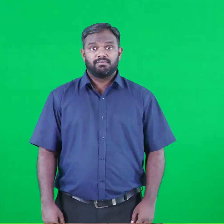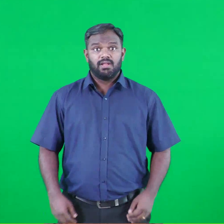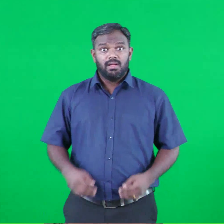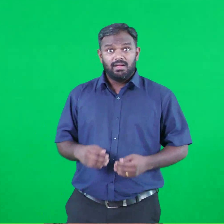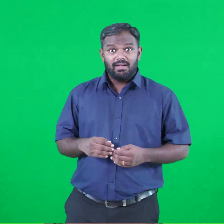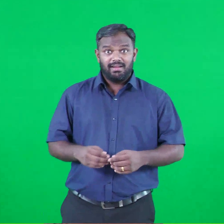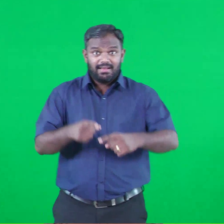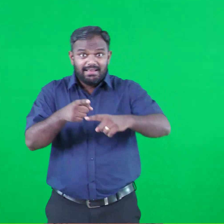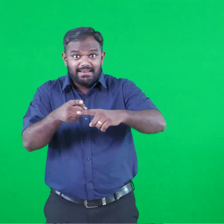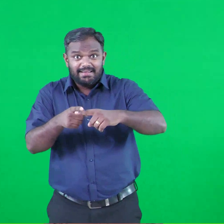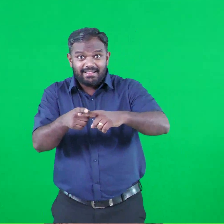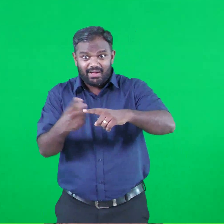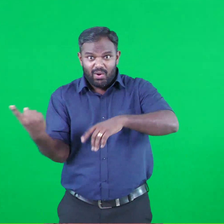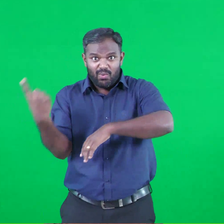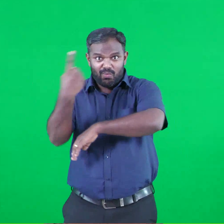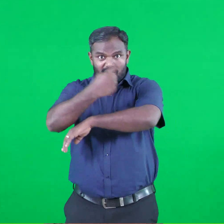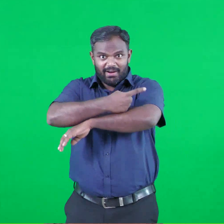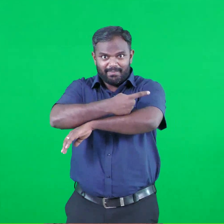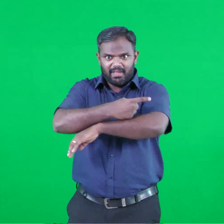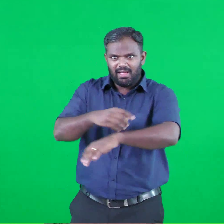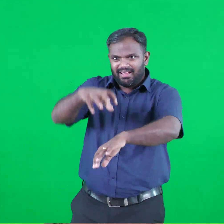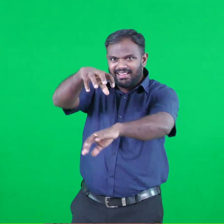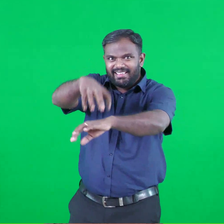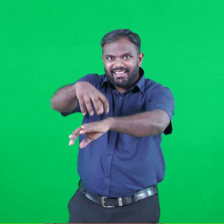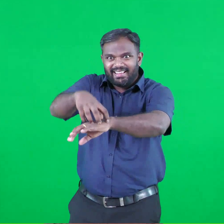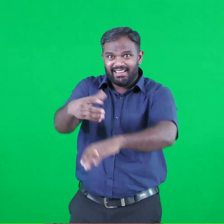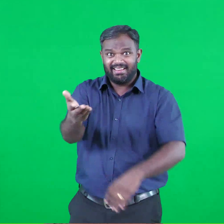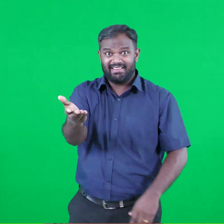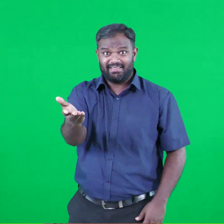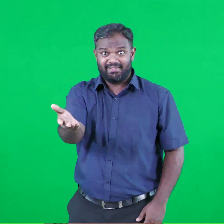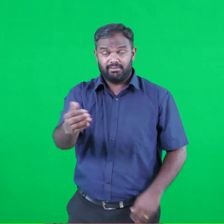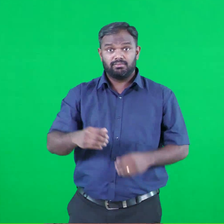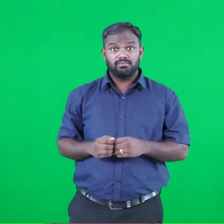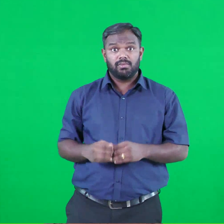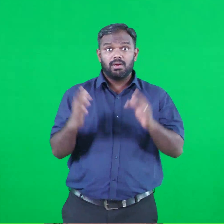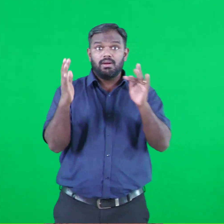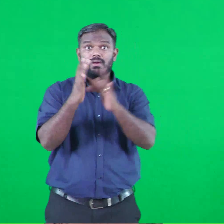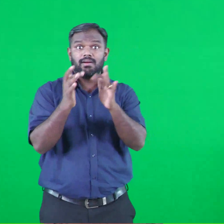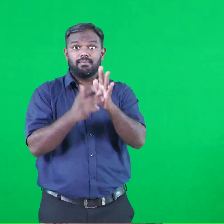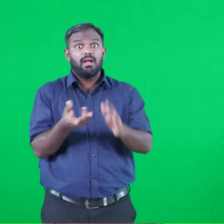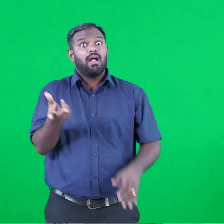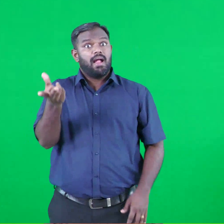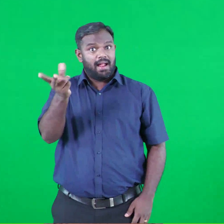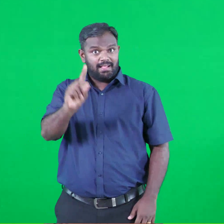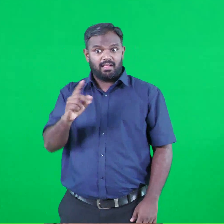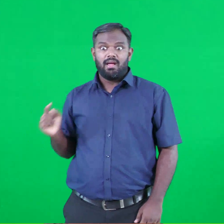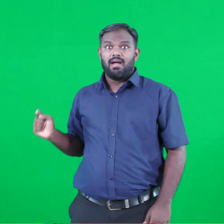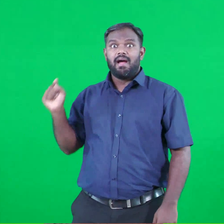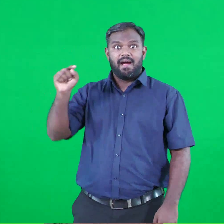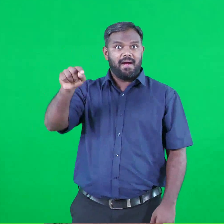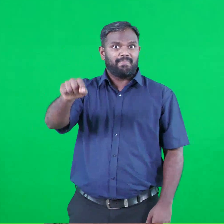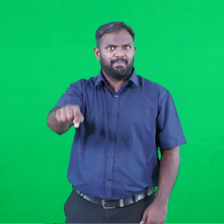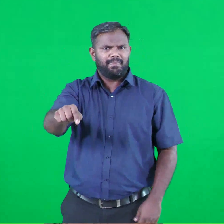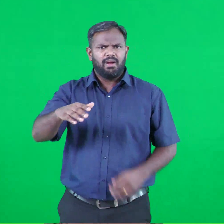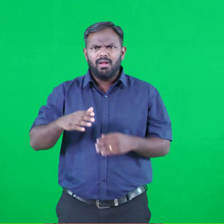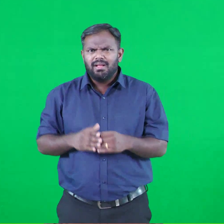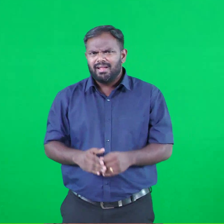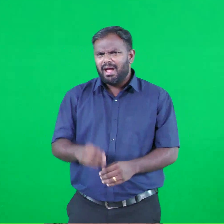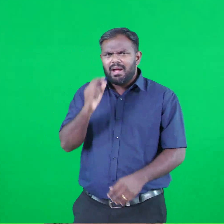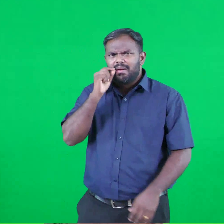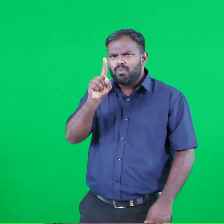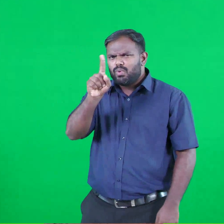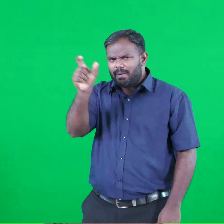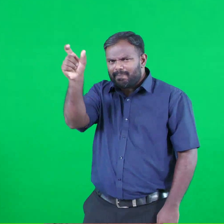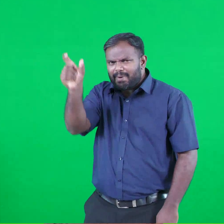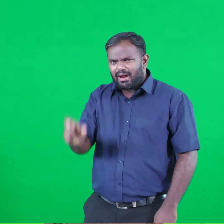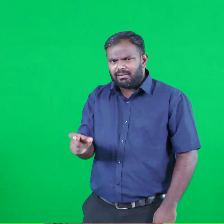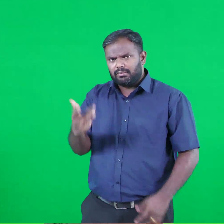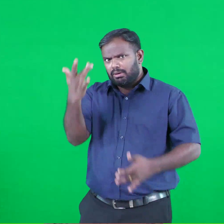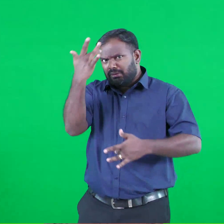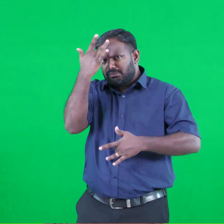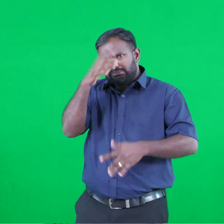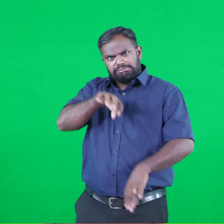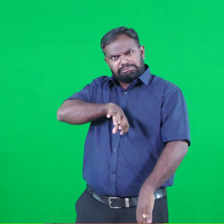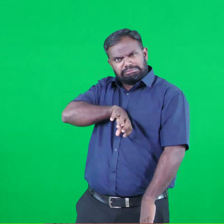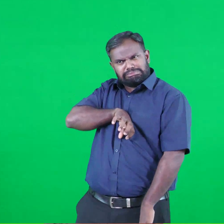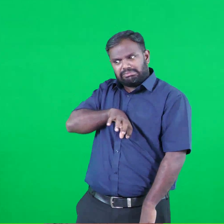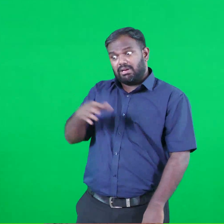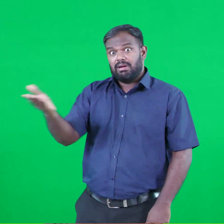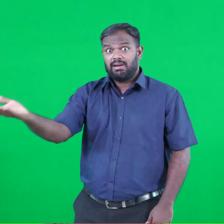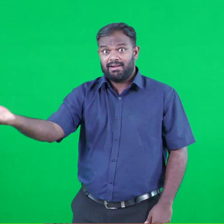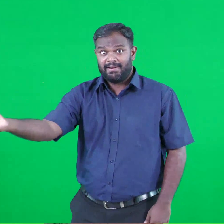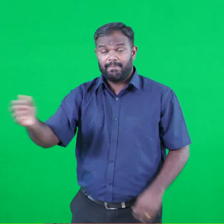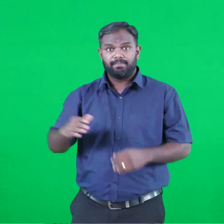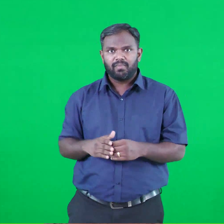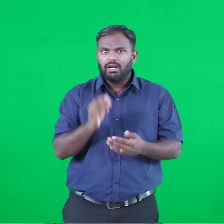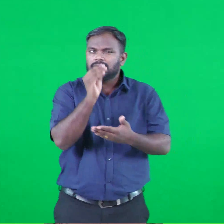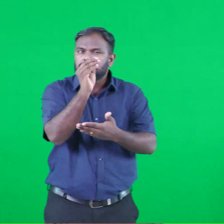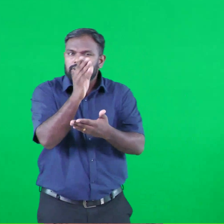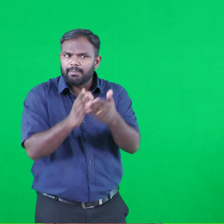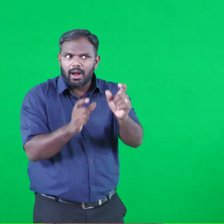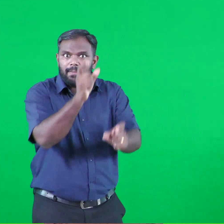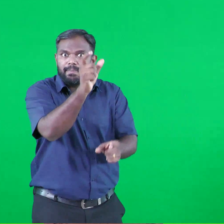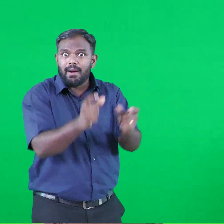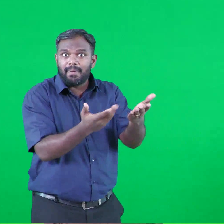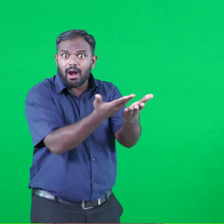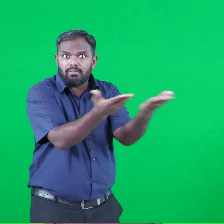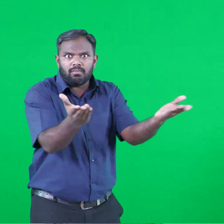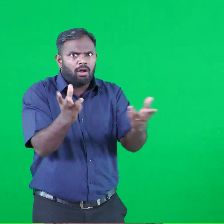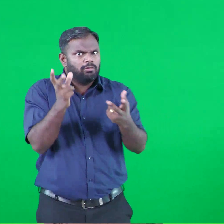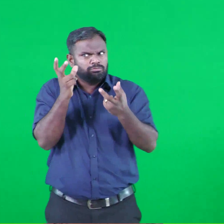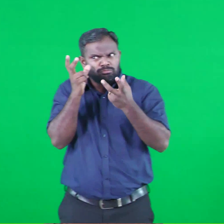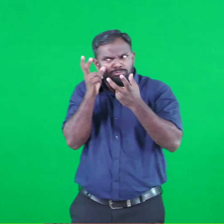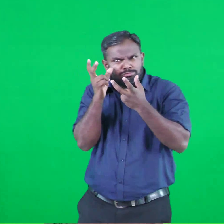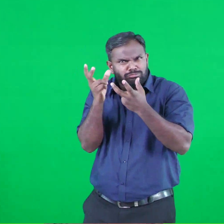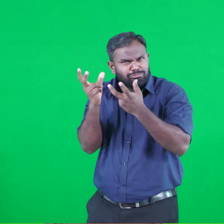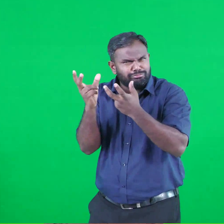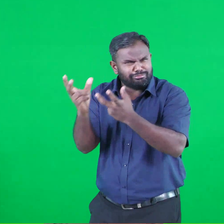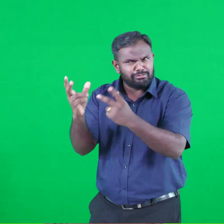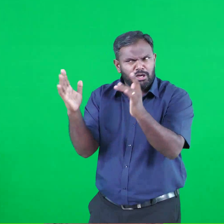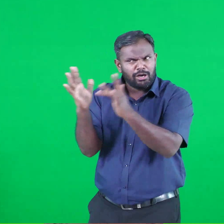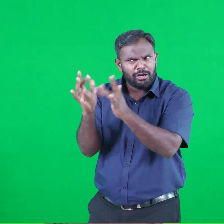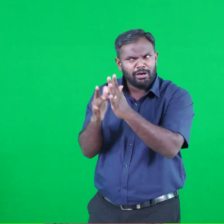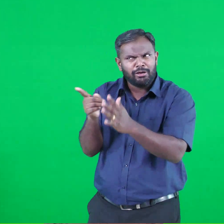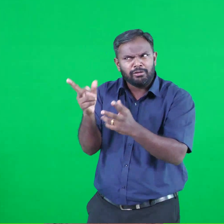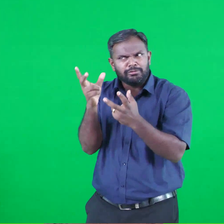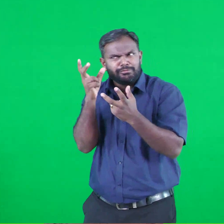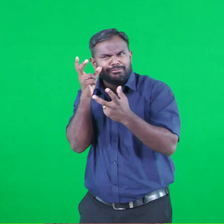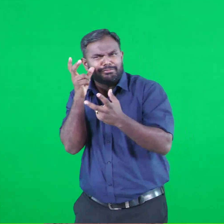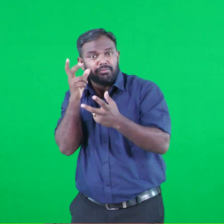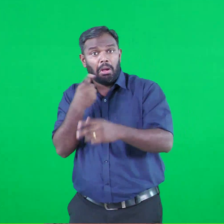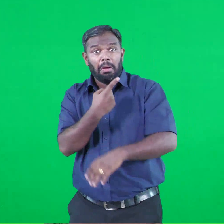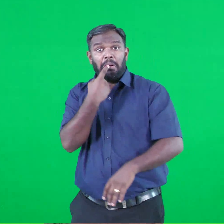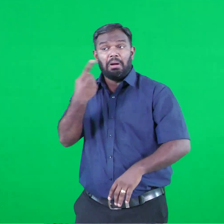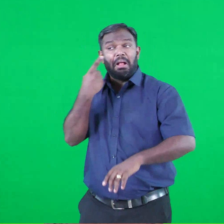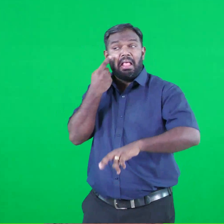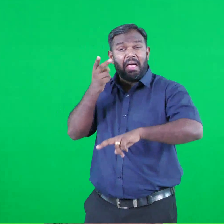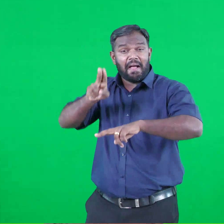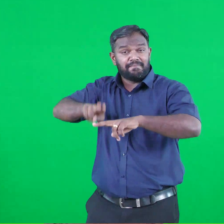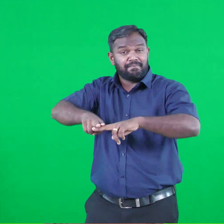Once again Jesus entered the synagogue, and a man with a withered hand was there.